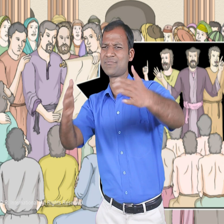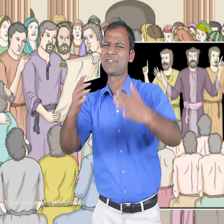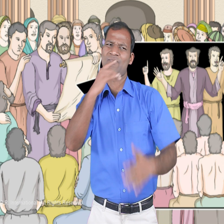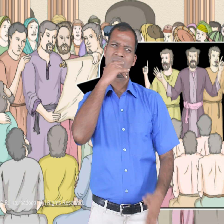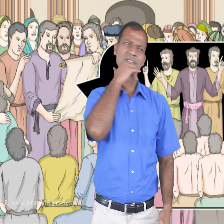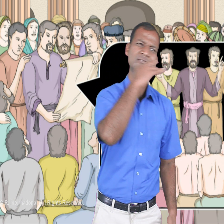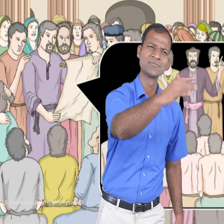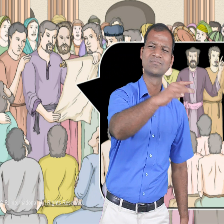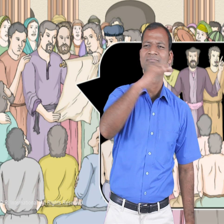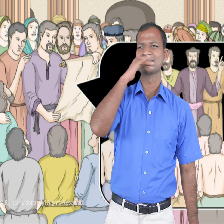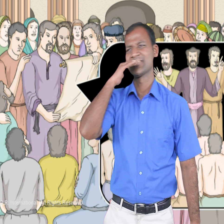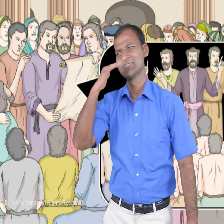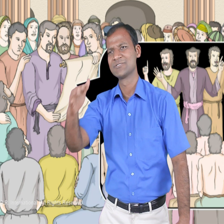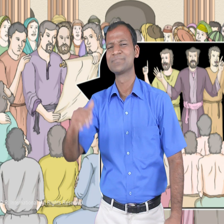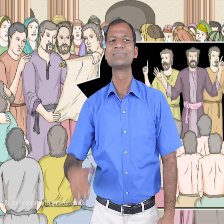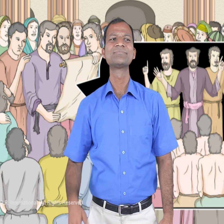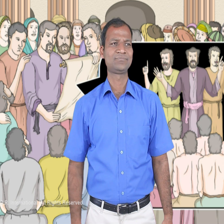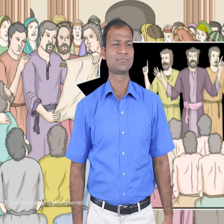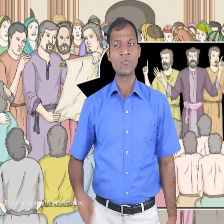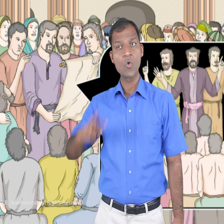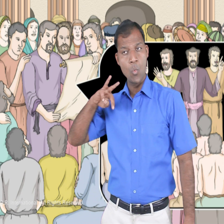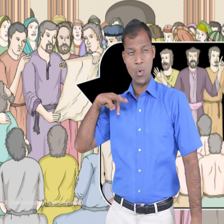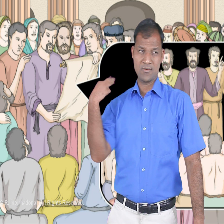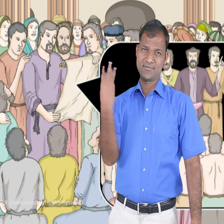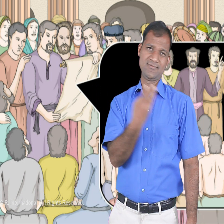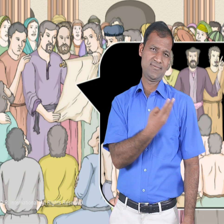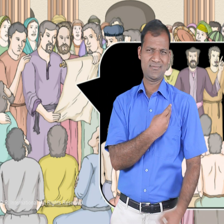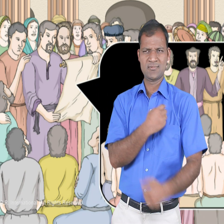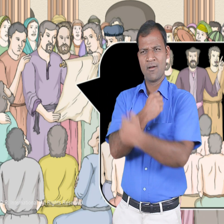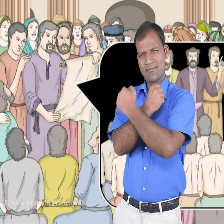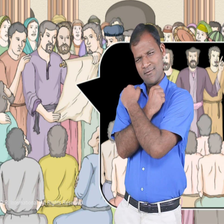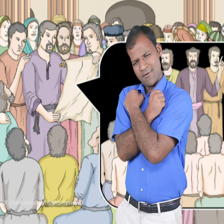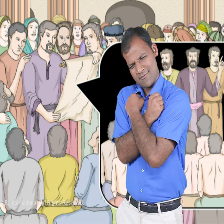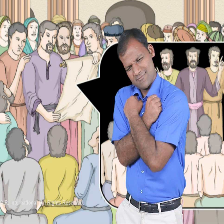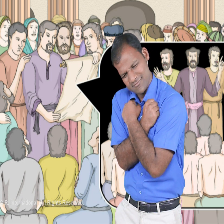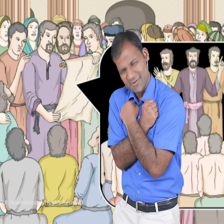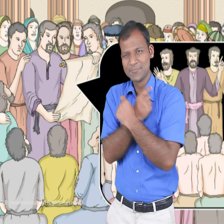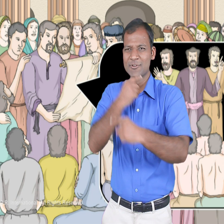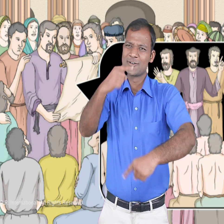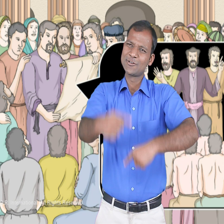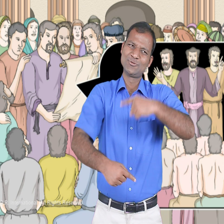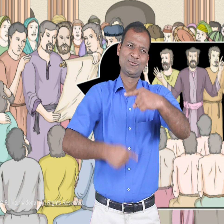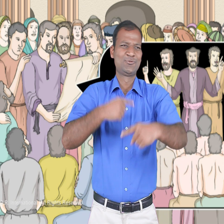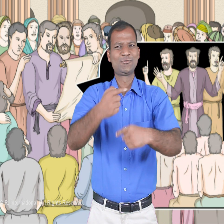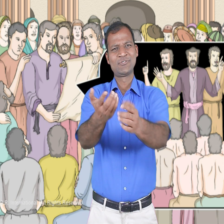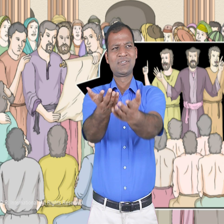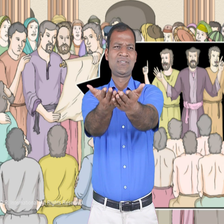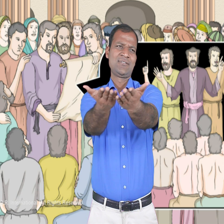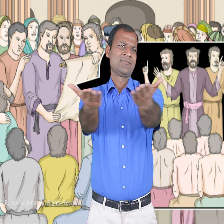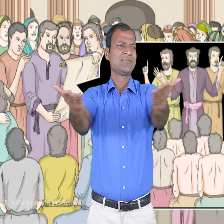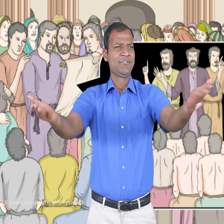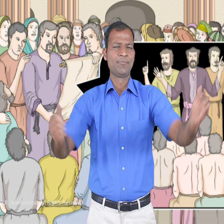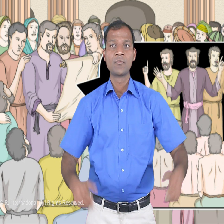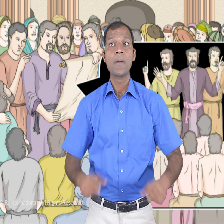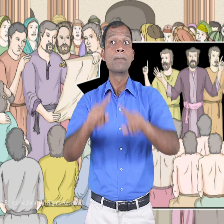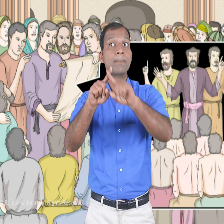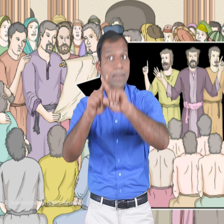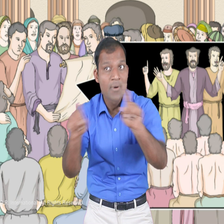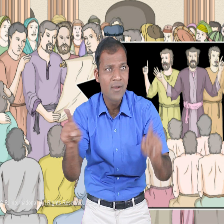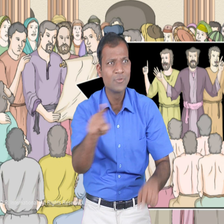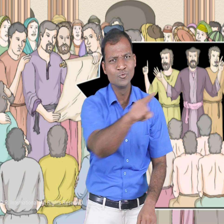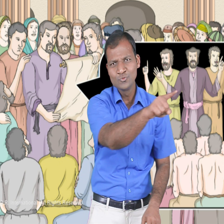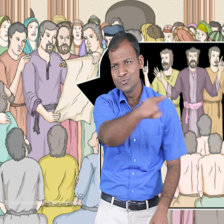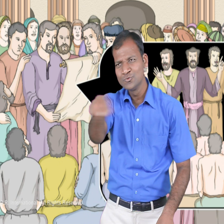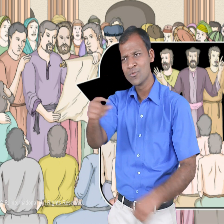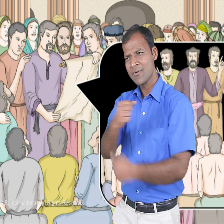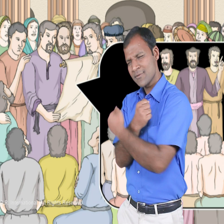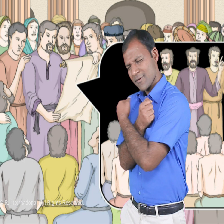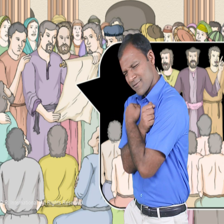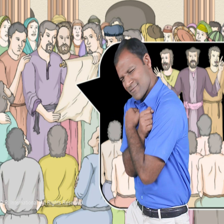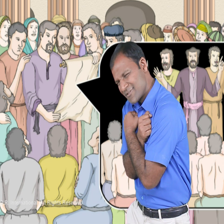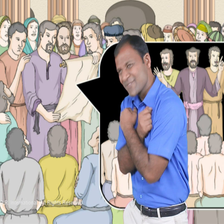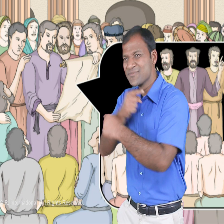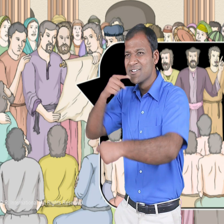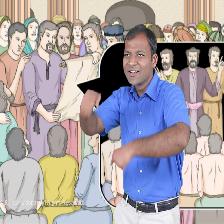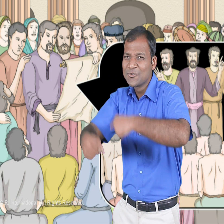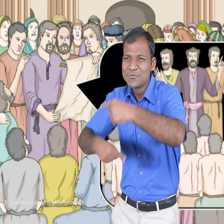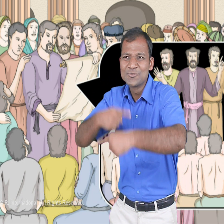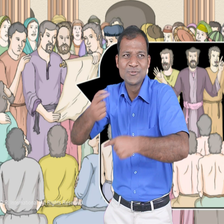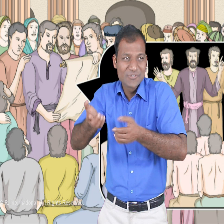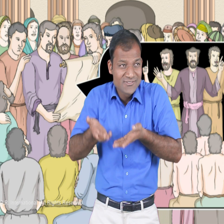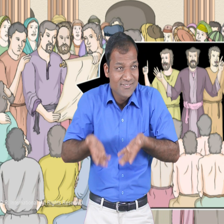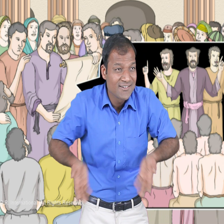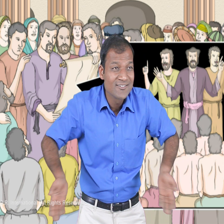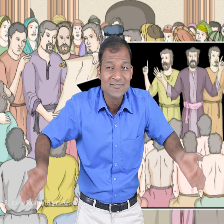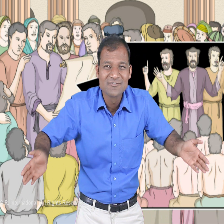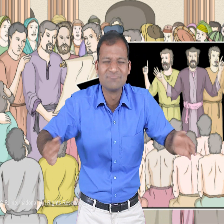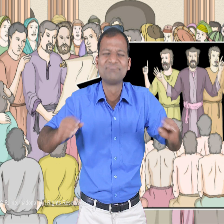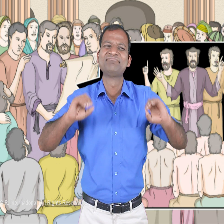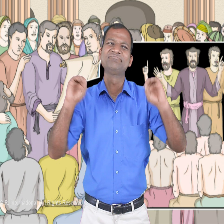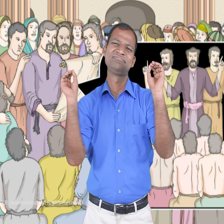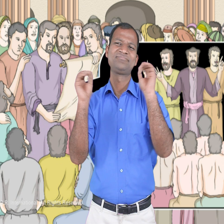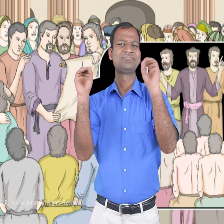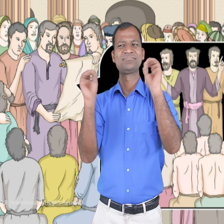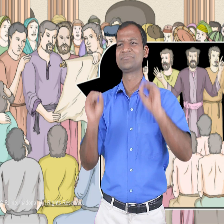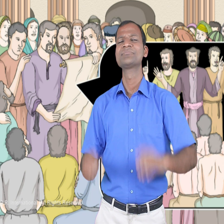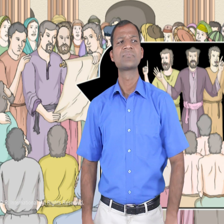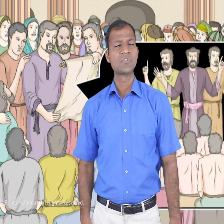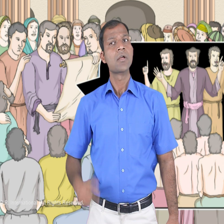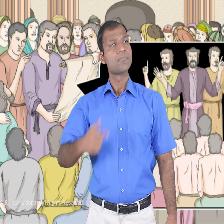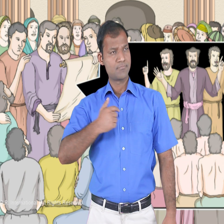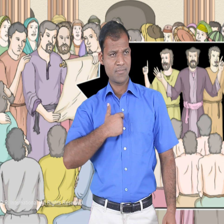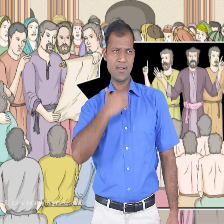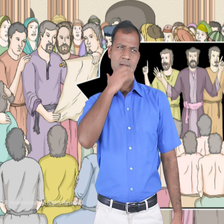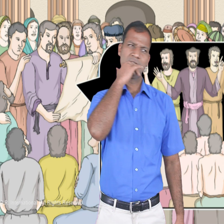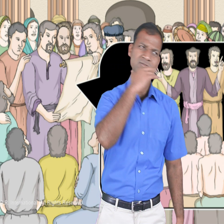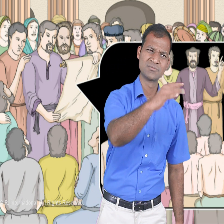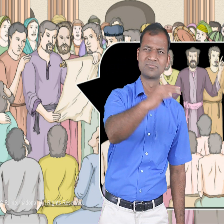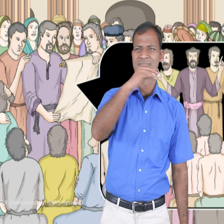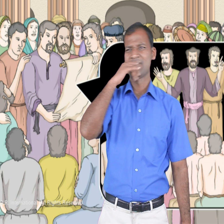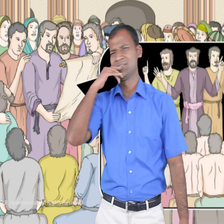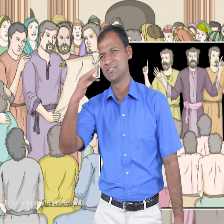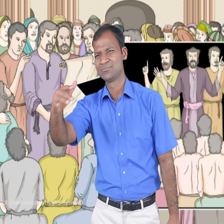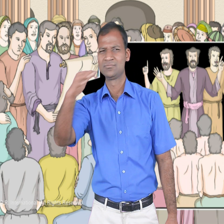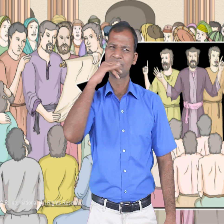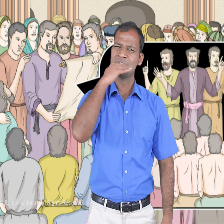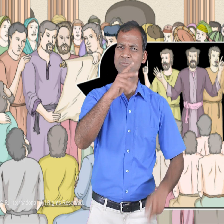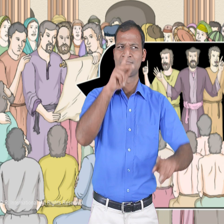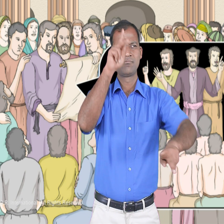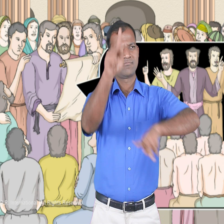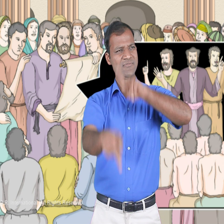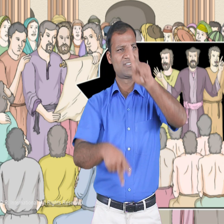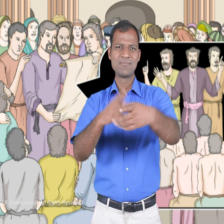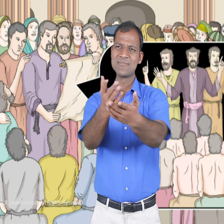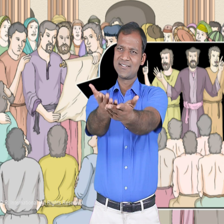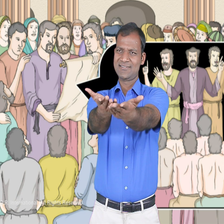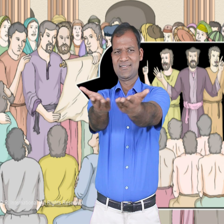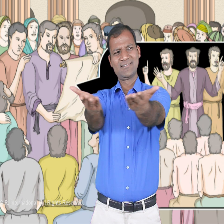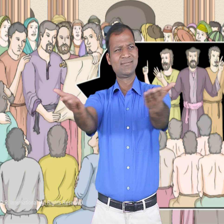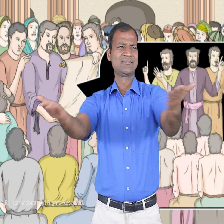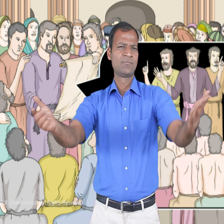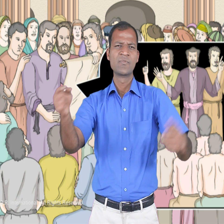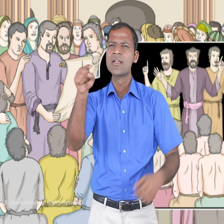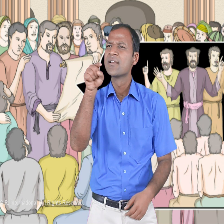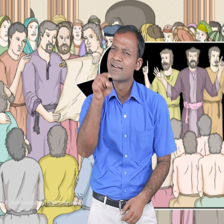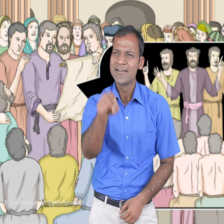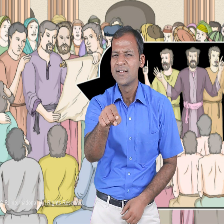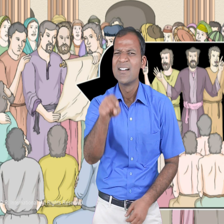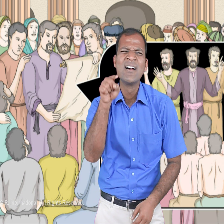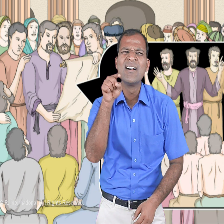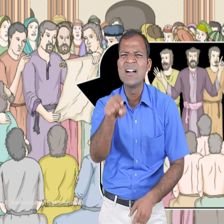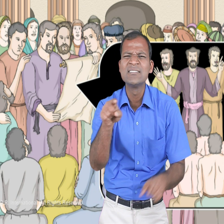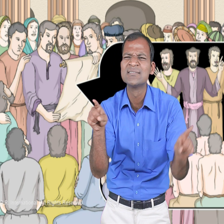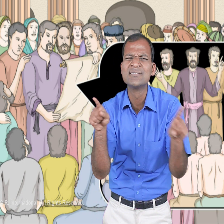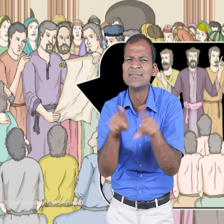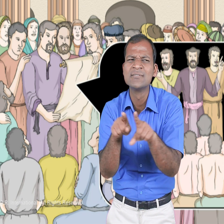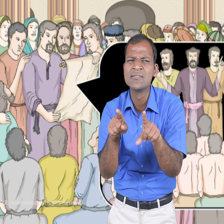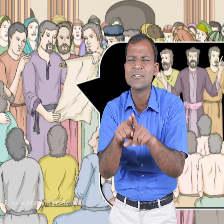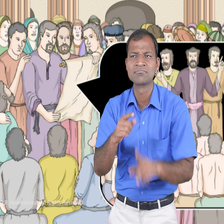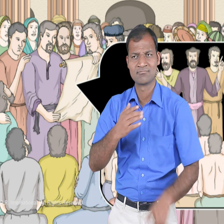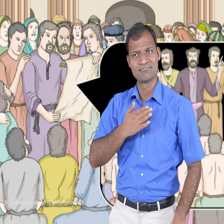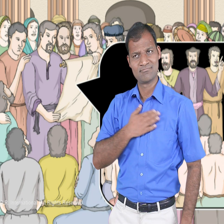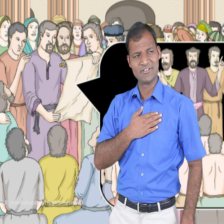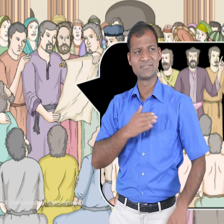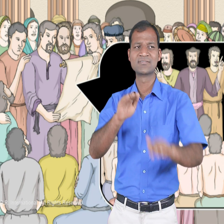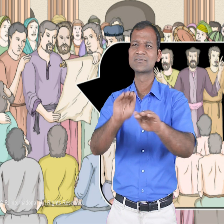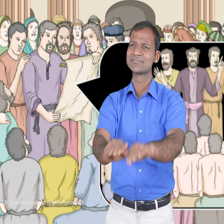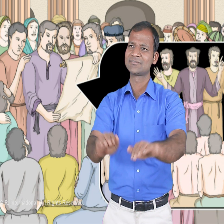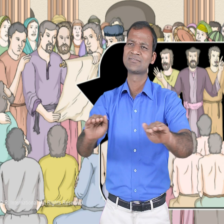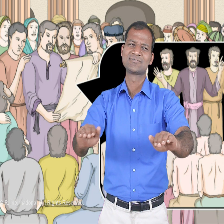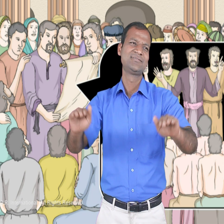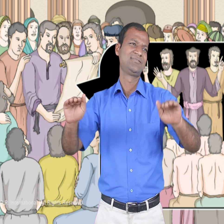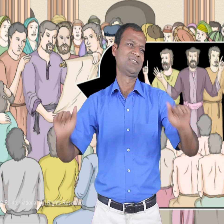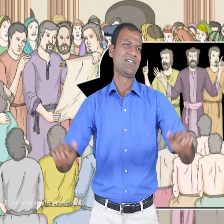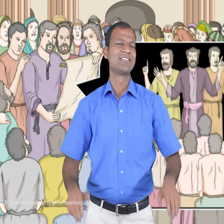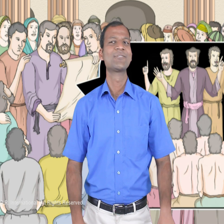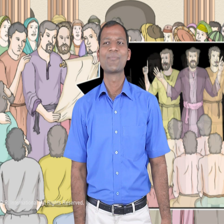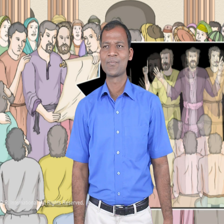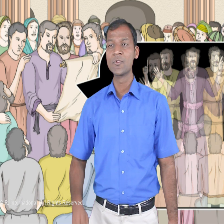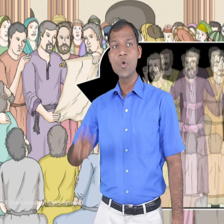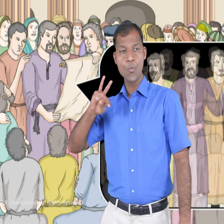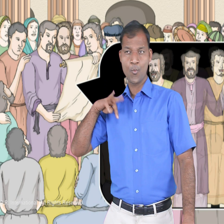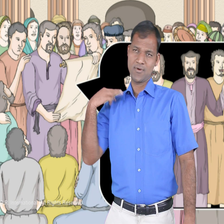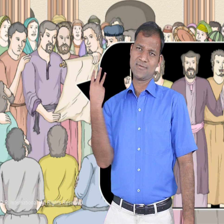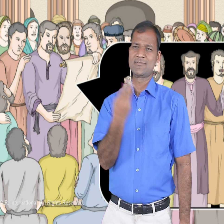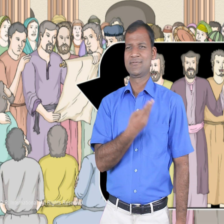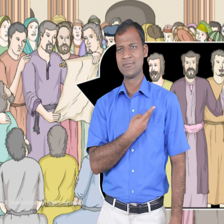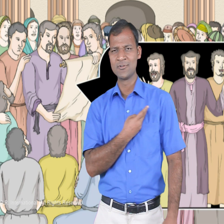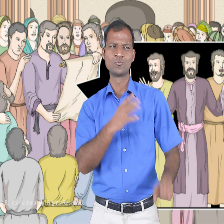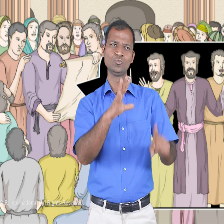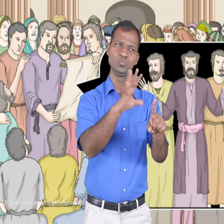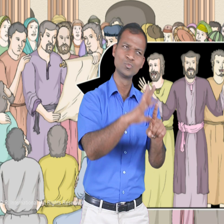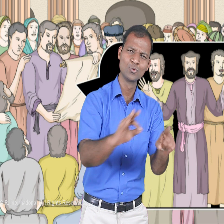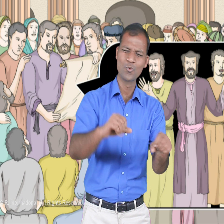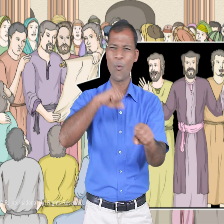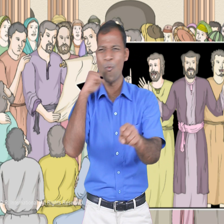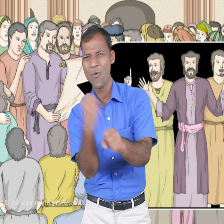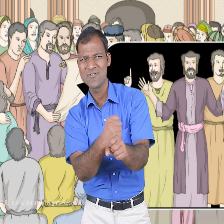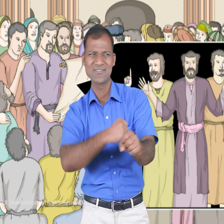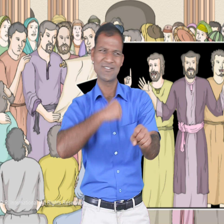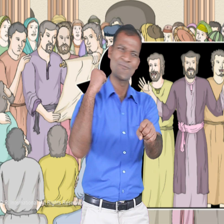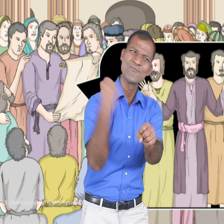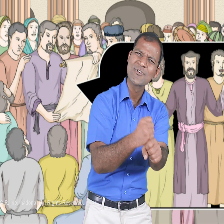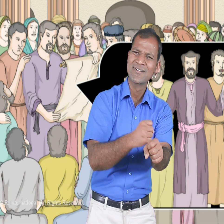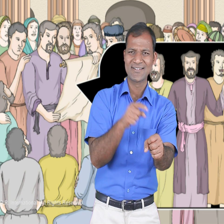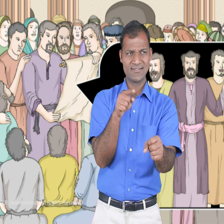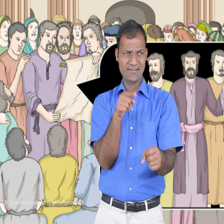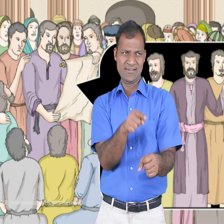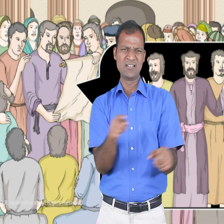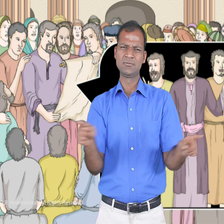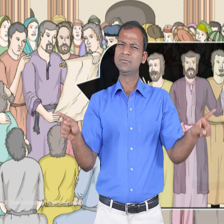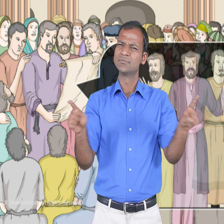having nothing, and yet possessing everything.